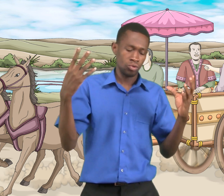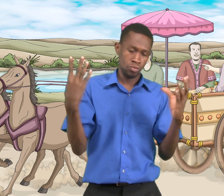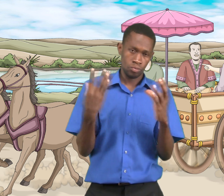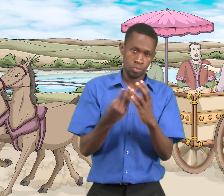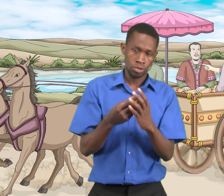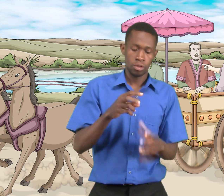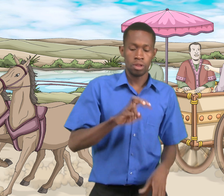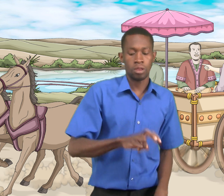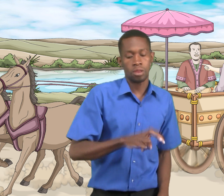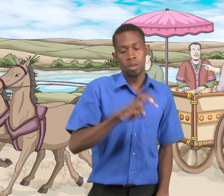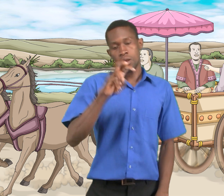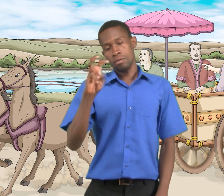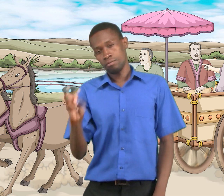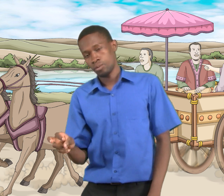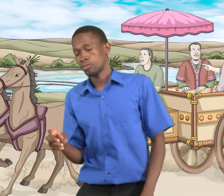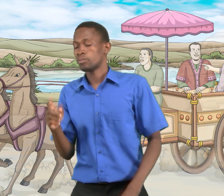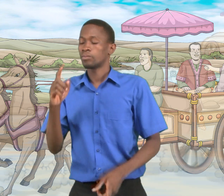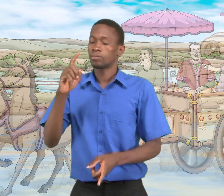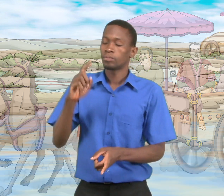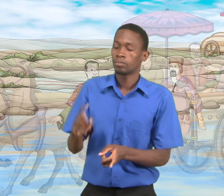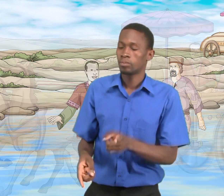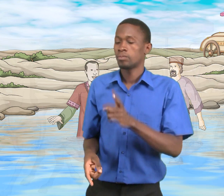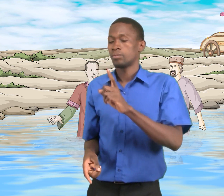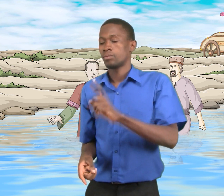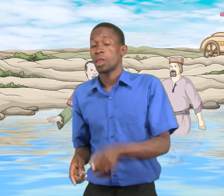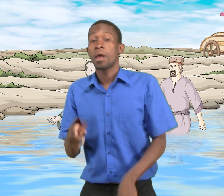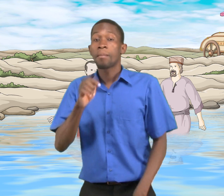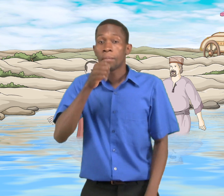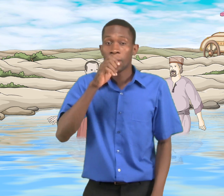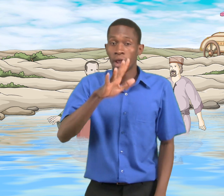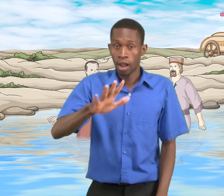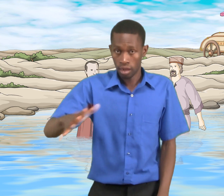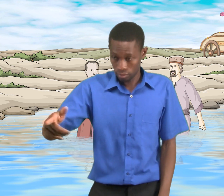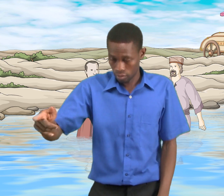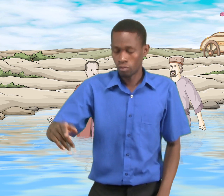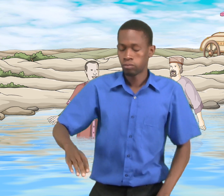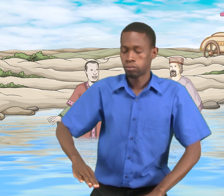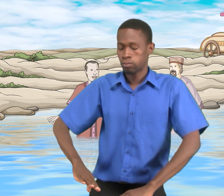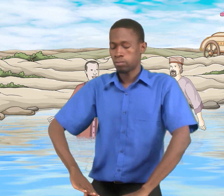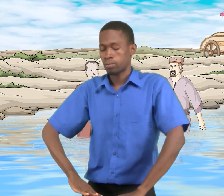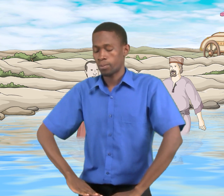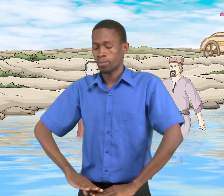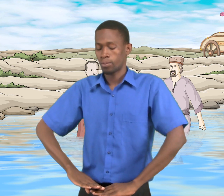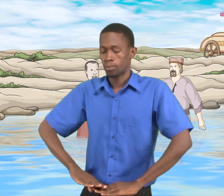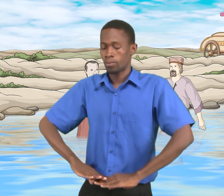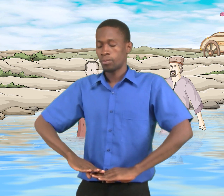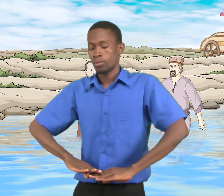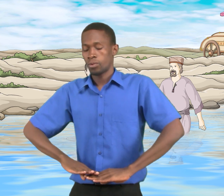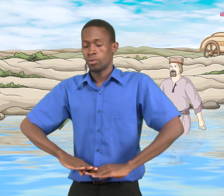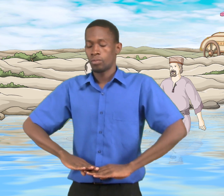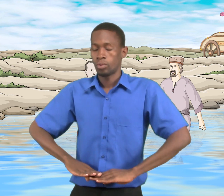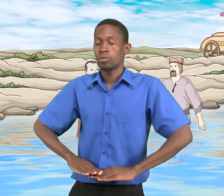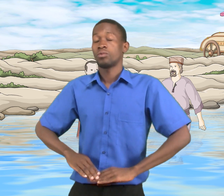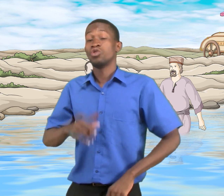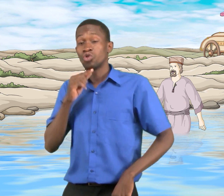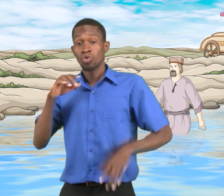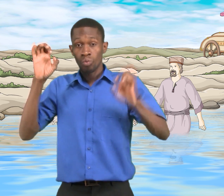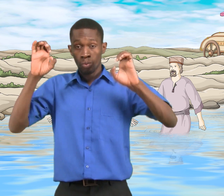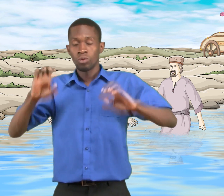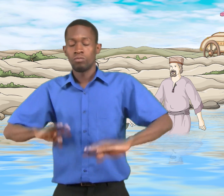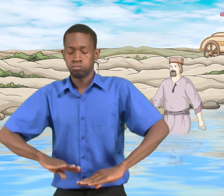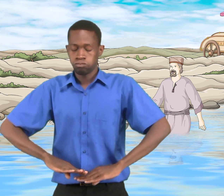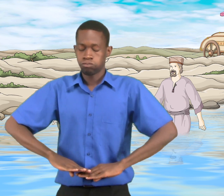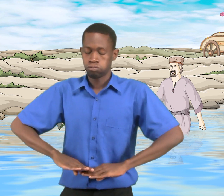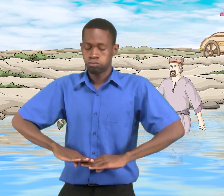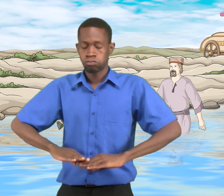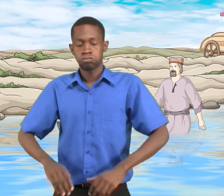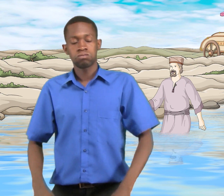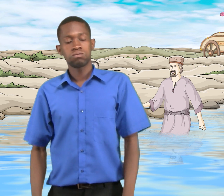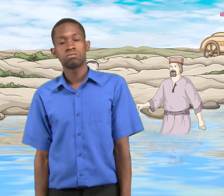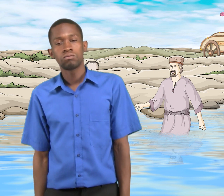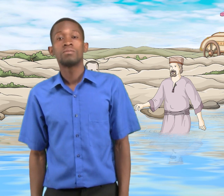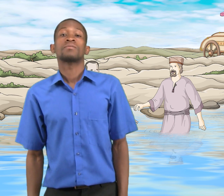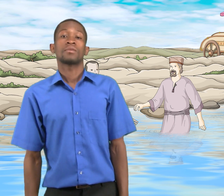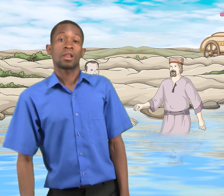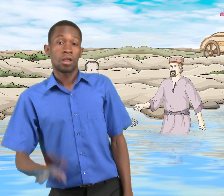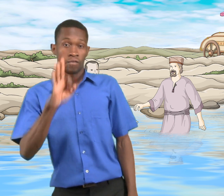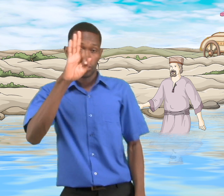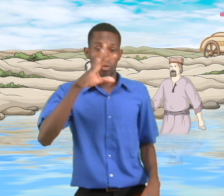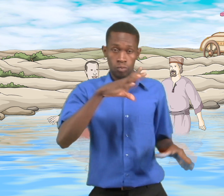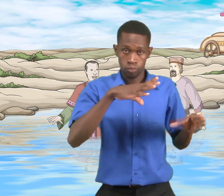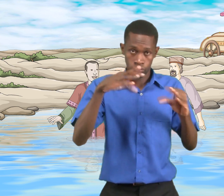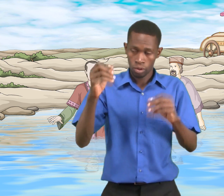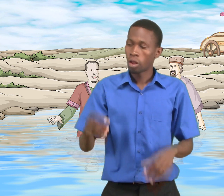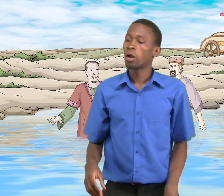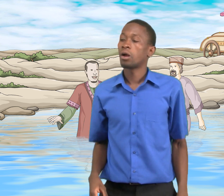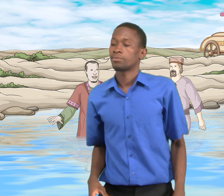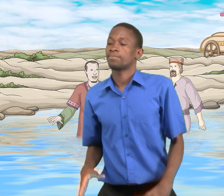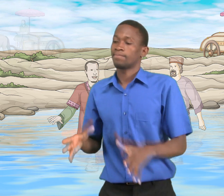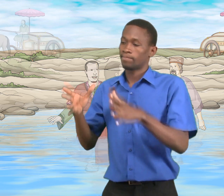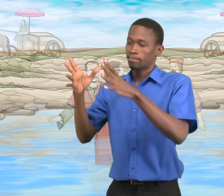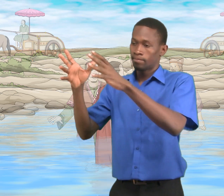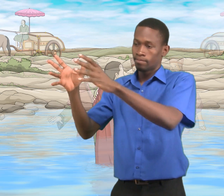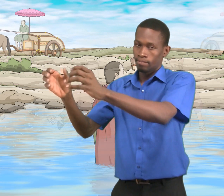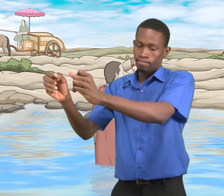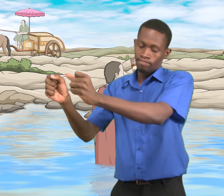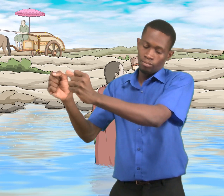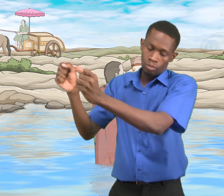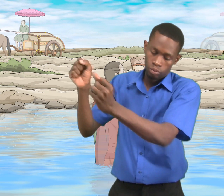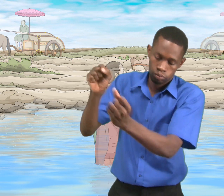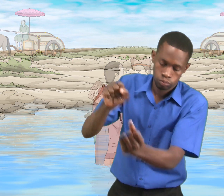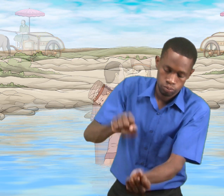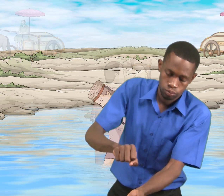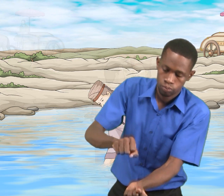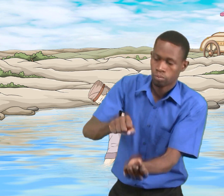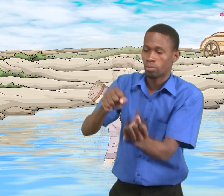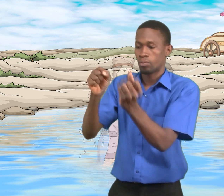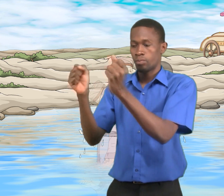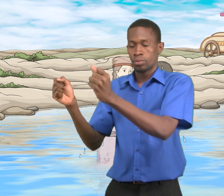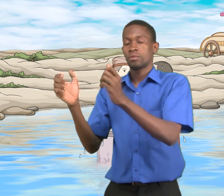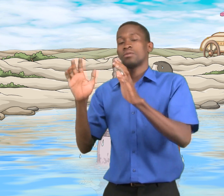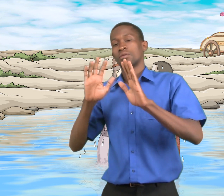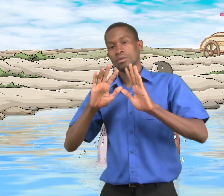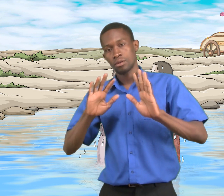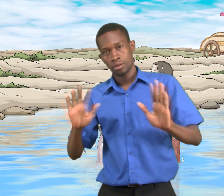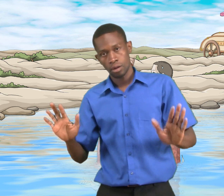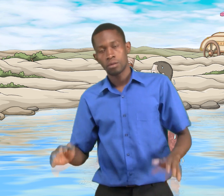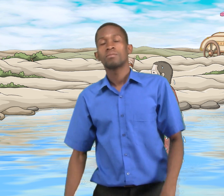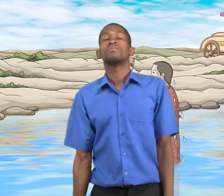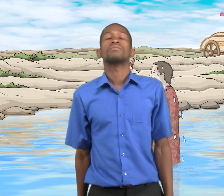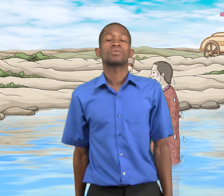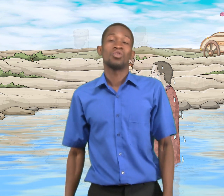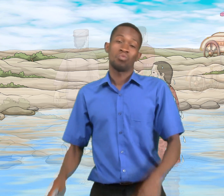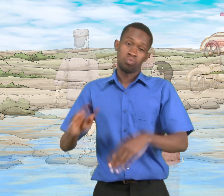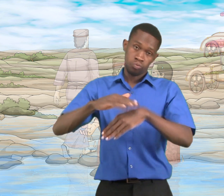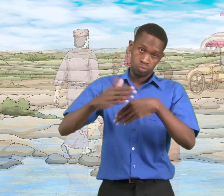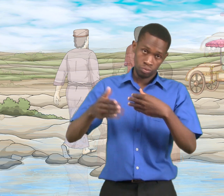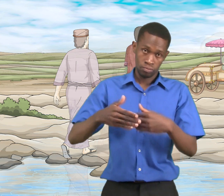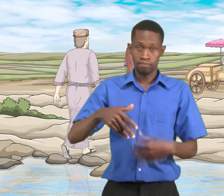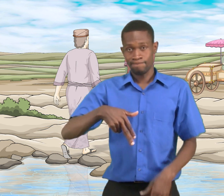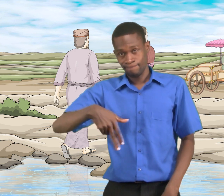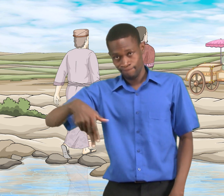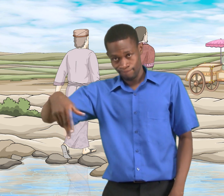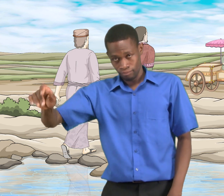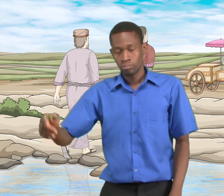Then both Philip and the eunuch went down into the water, and Philip baptized him.